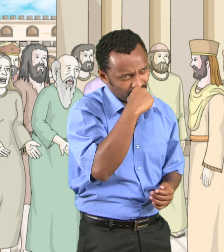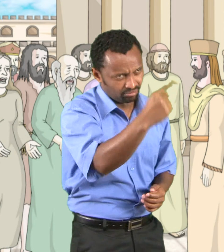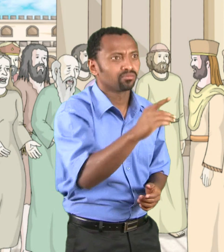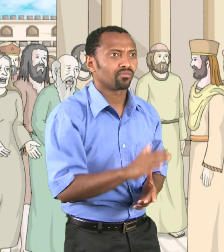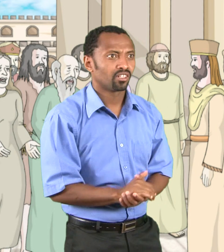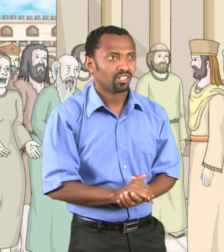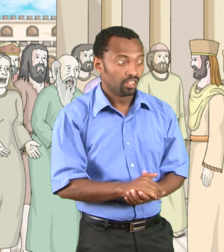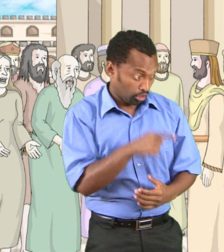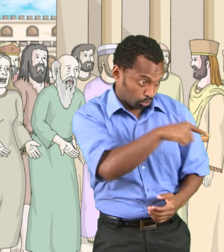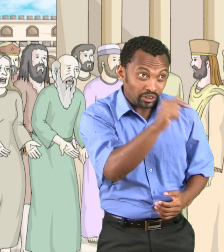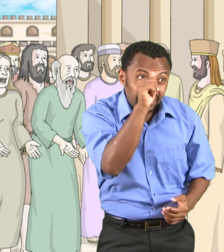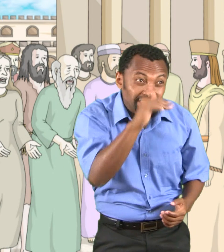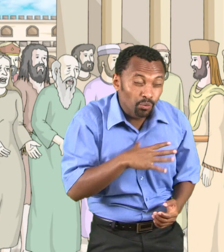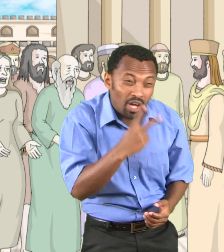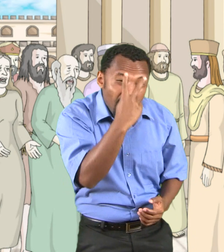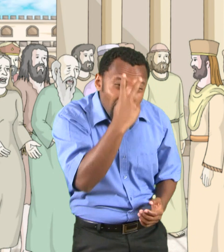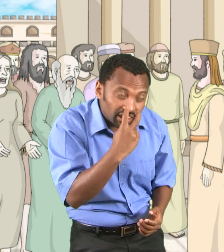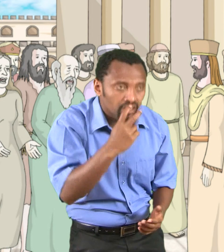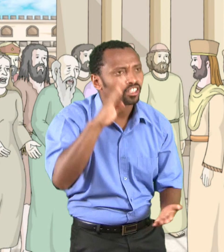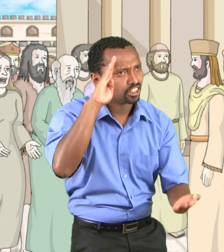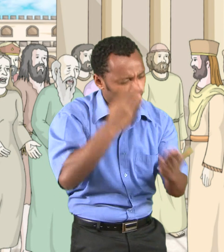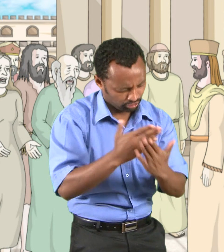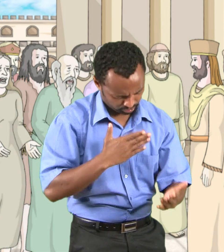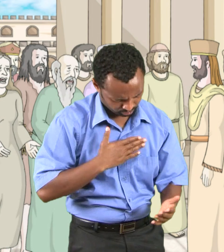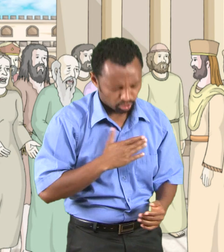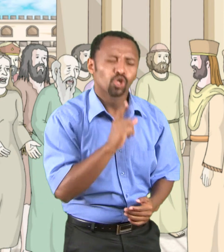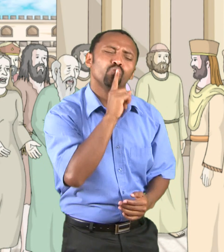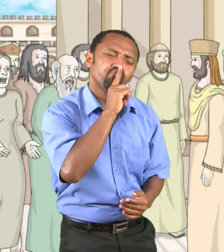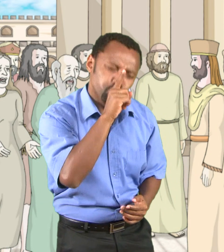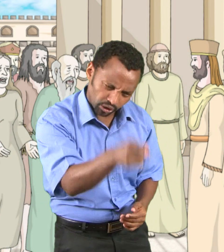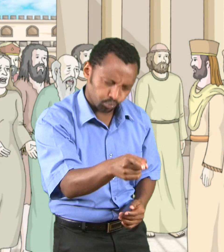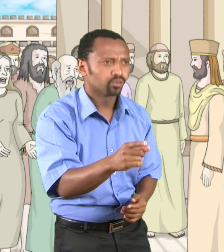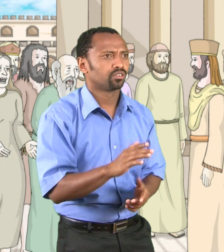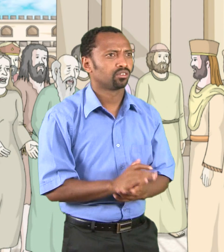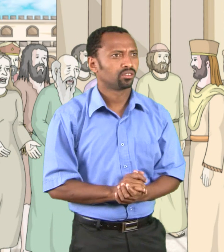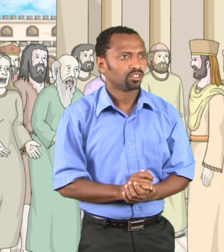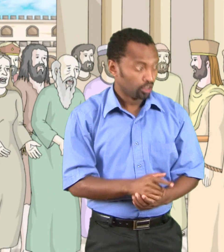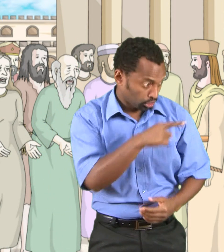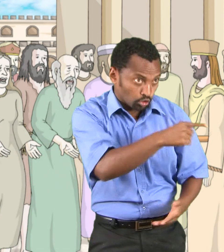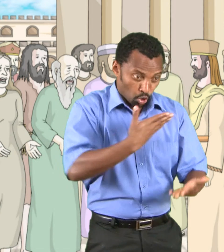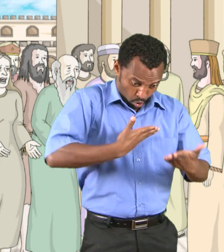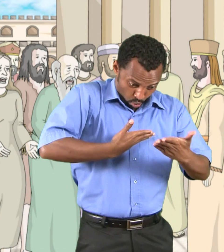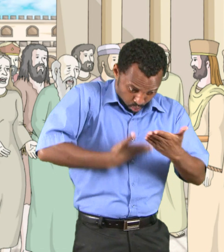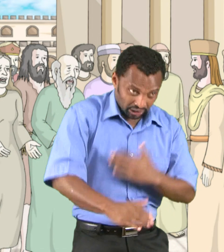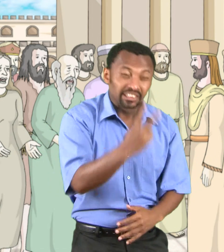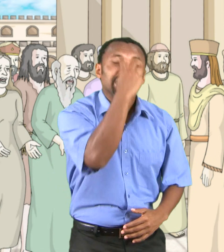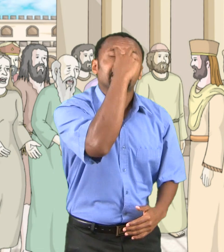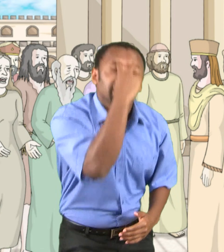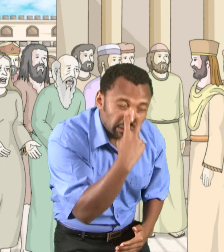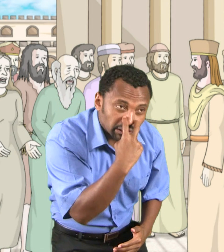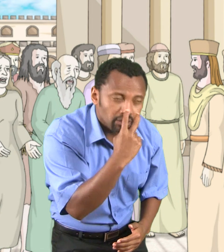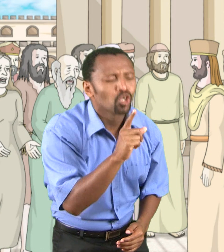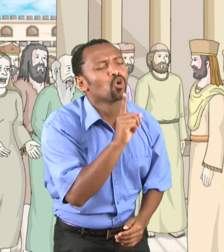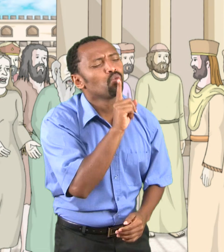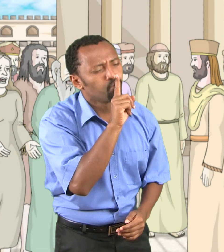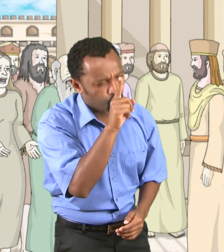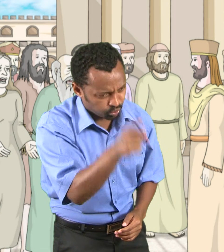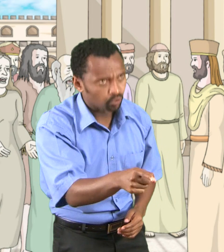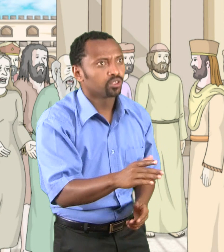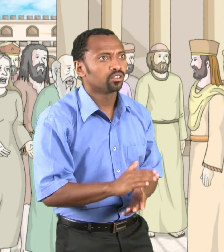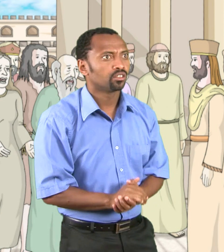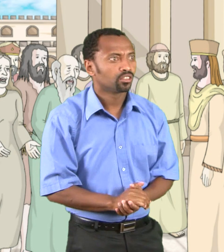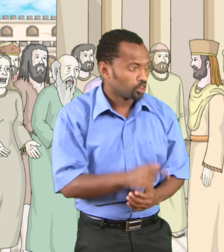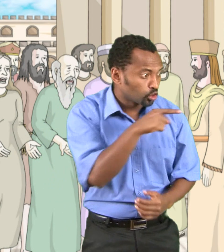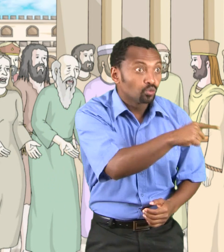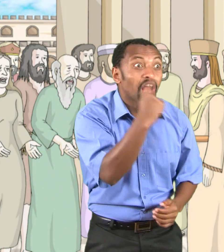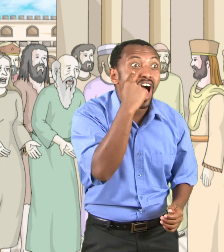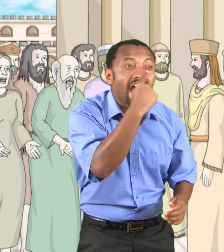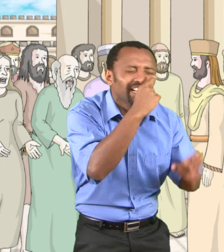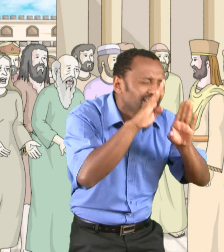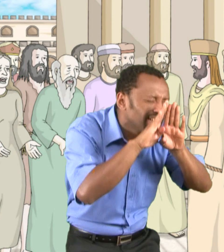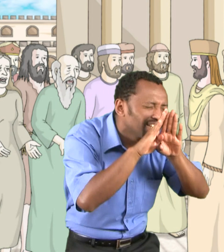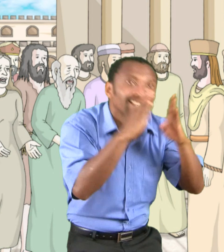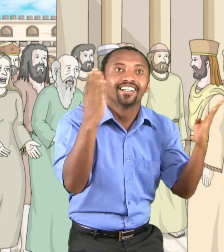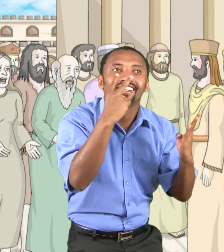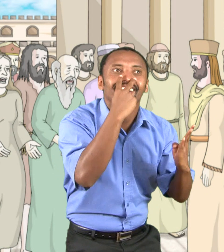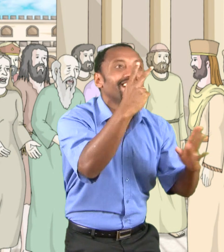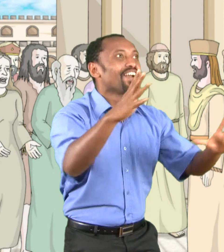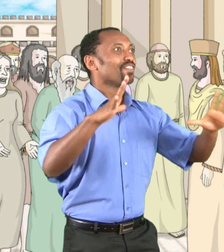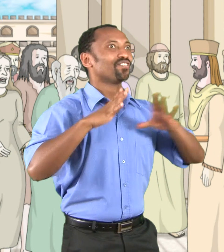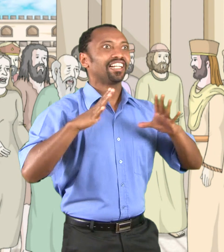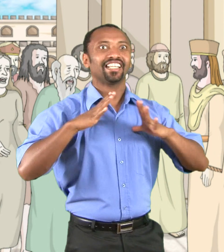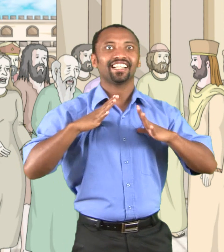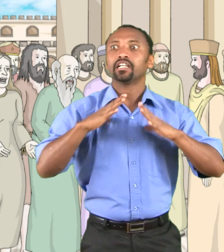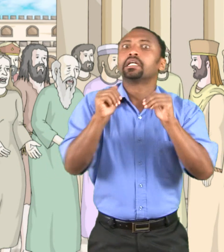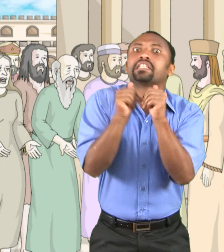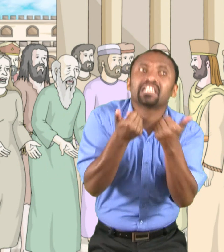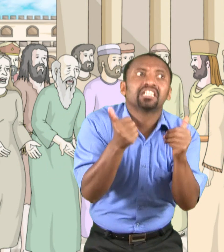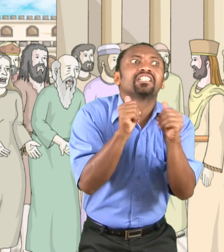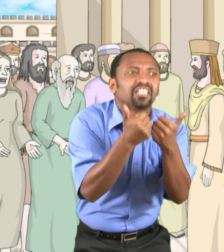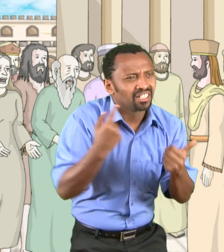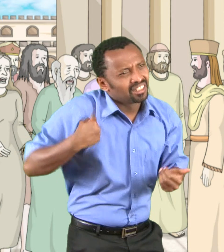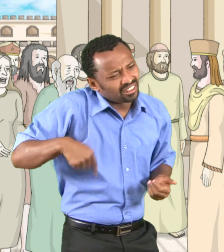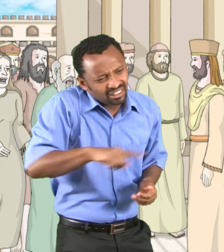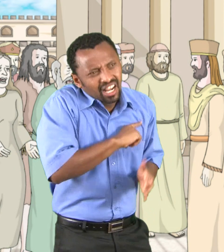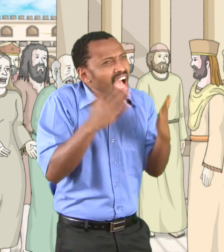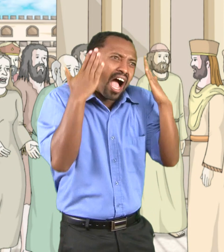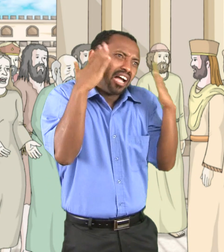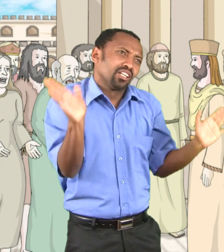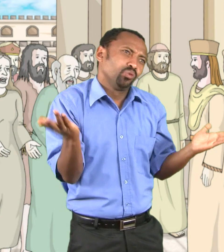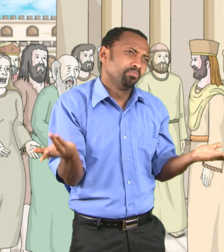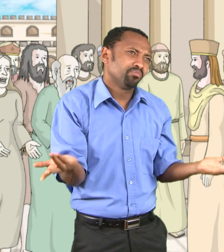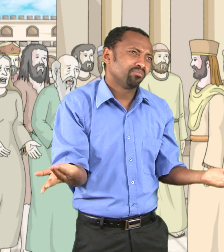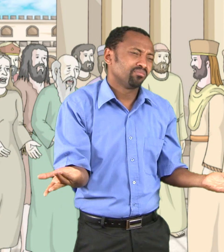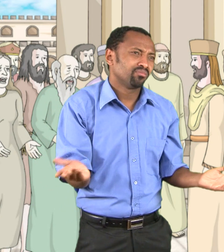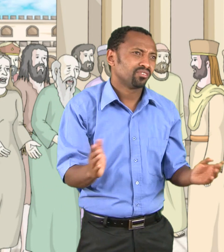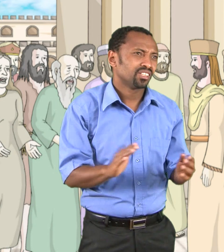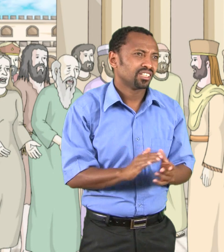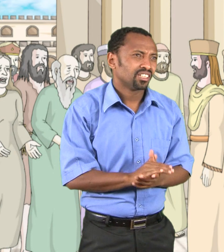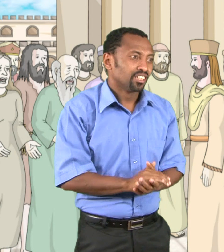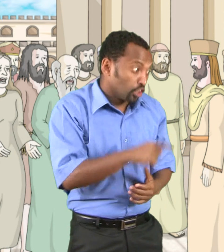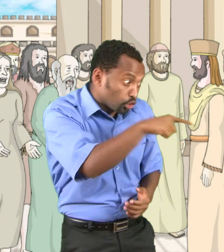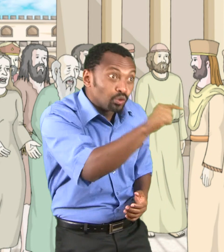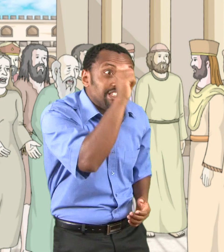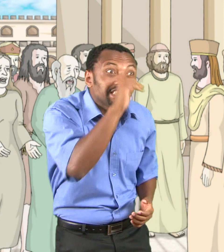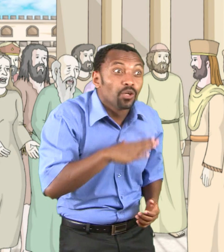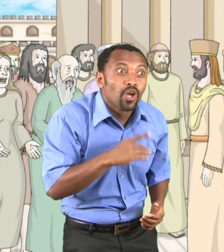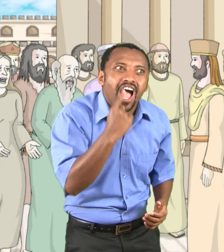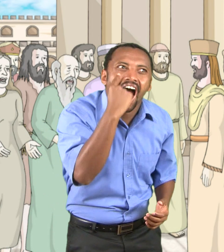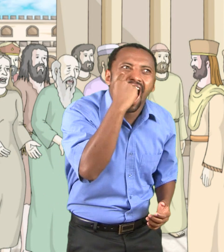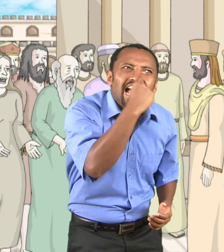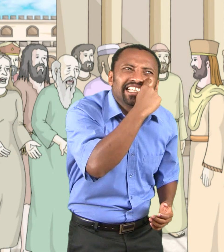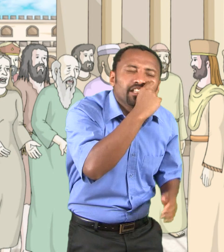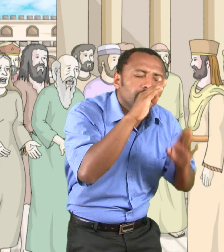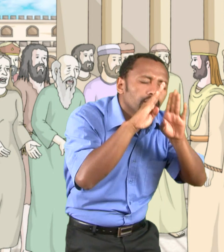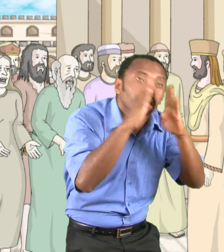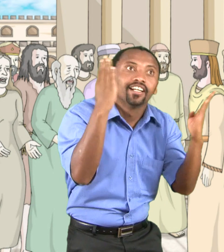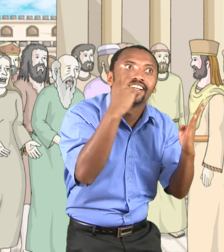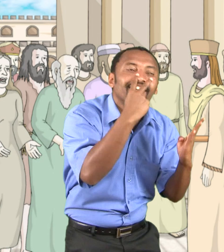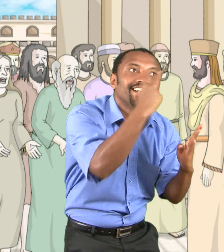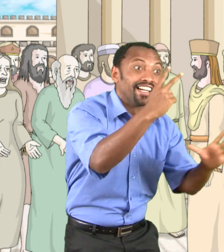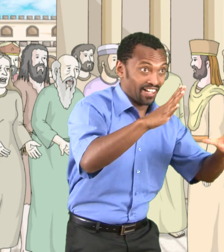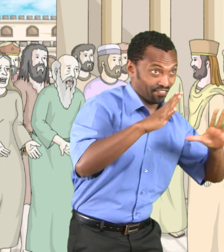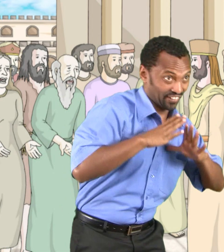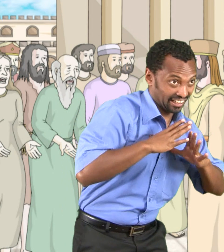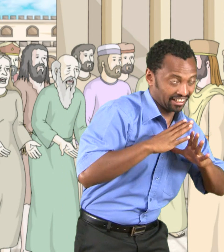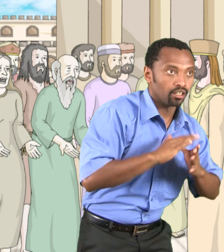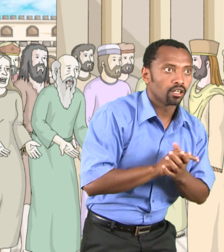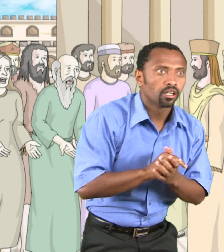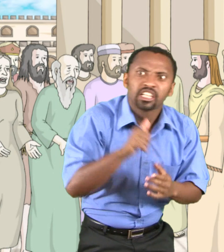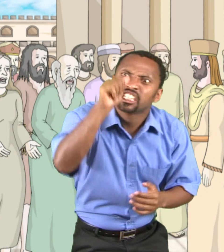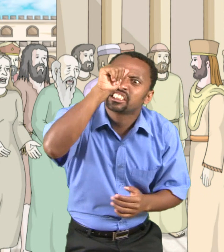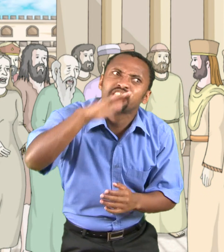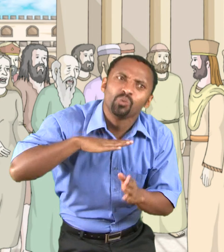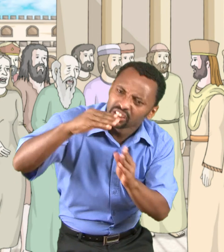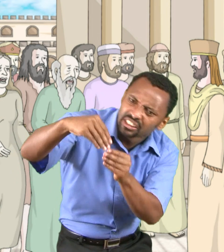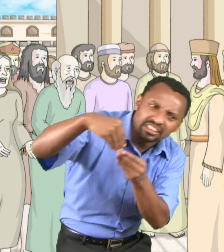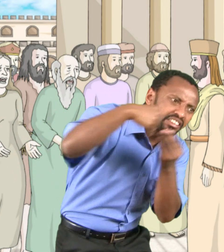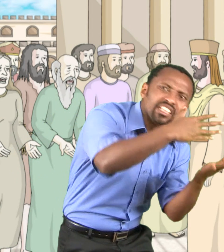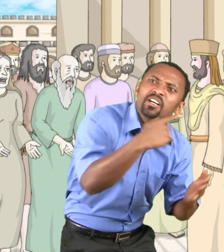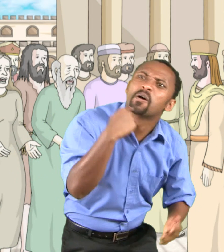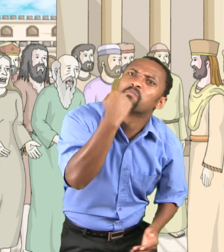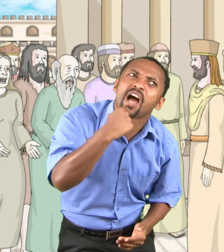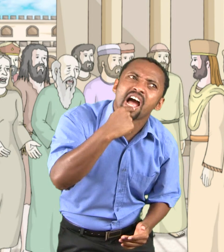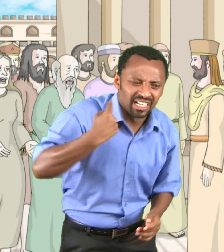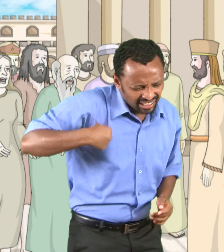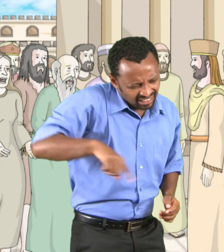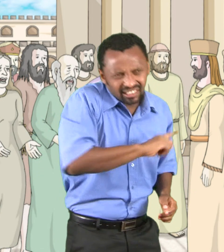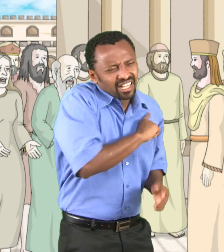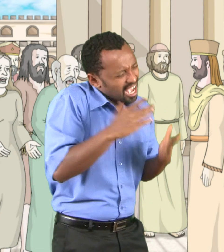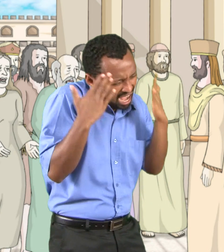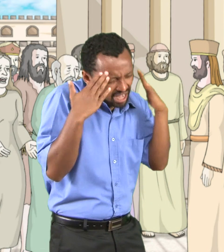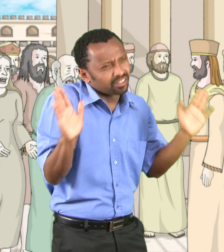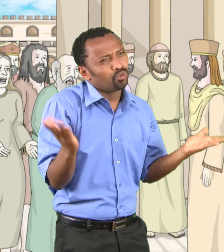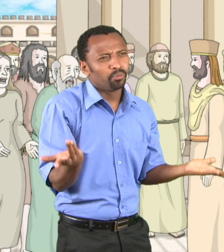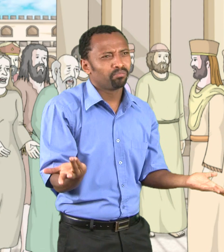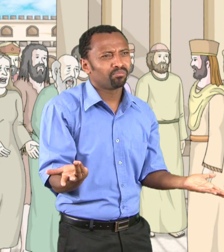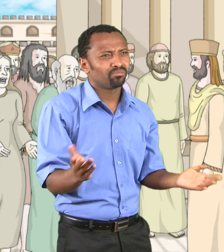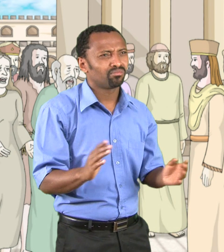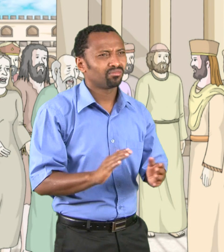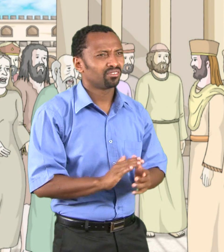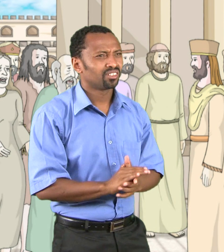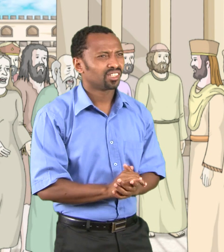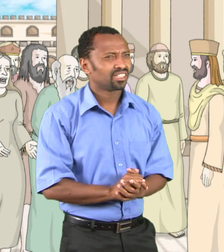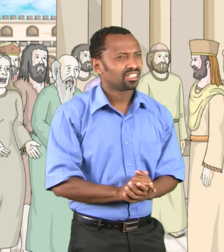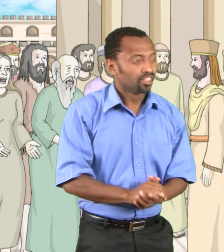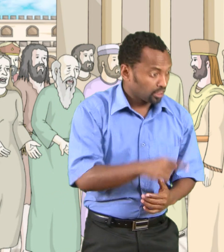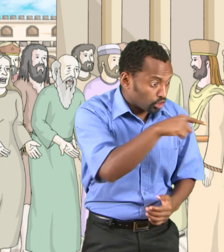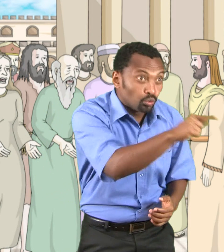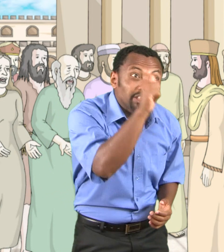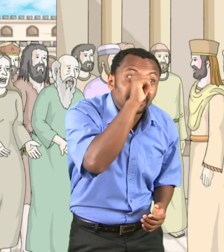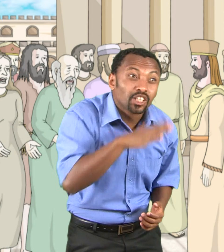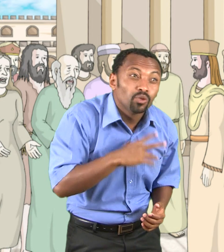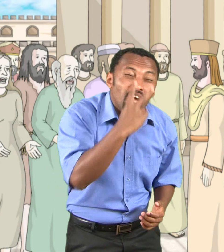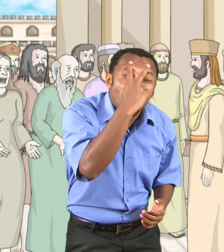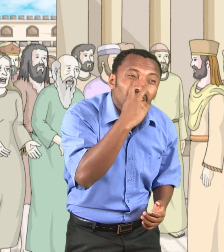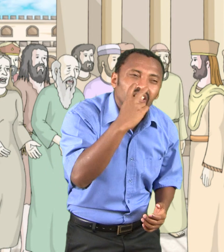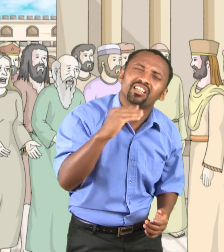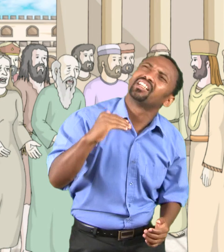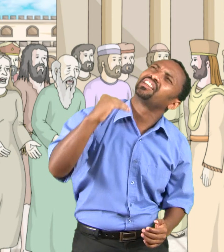So how is it that he can now see?” His parents answered, “We know he is our son, and we know he was born blind.